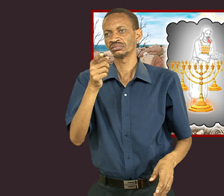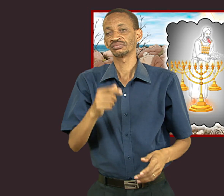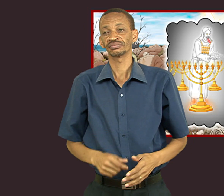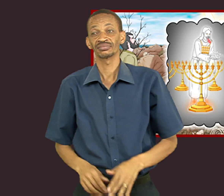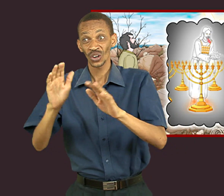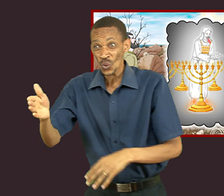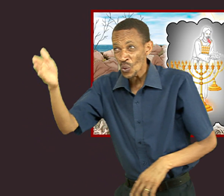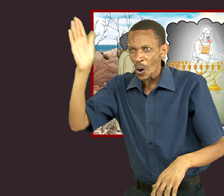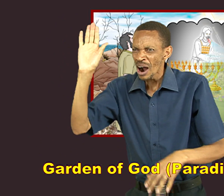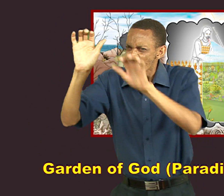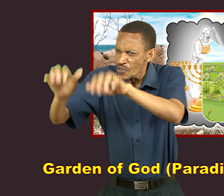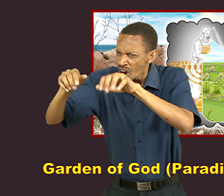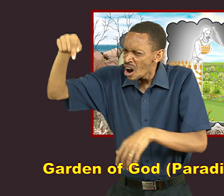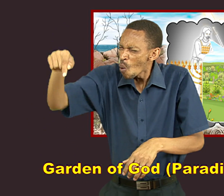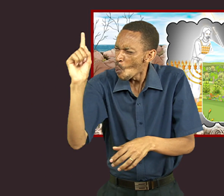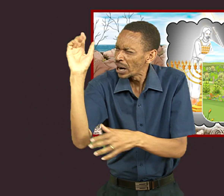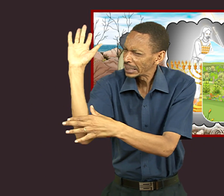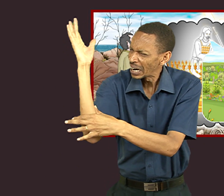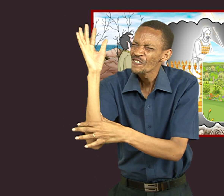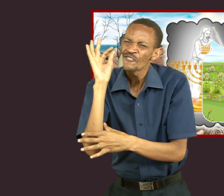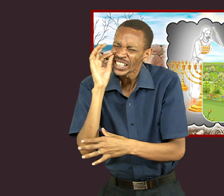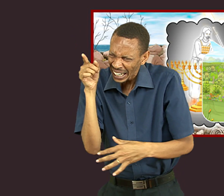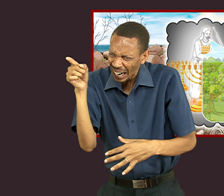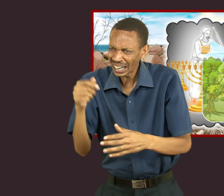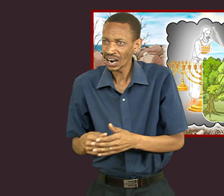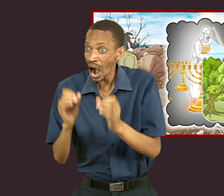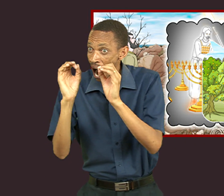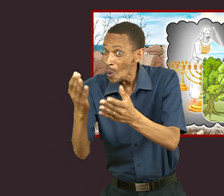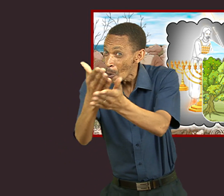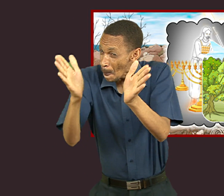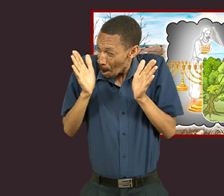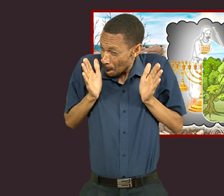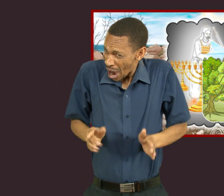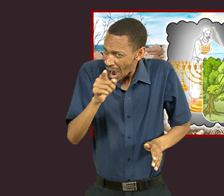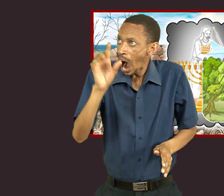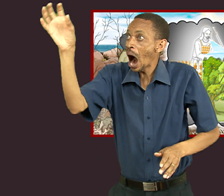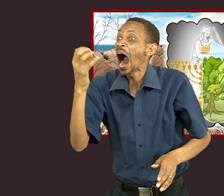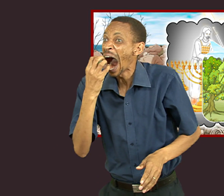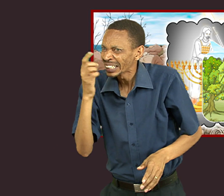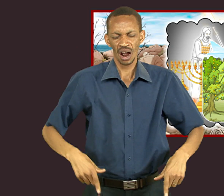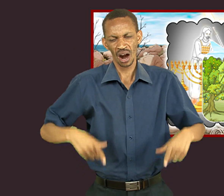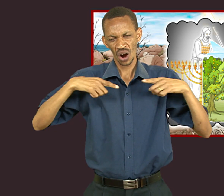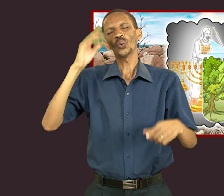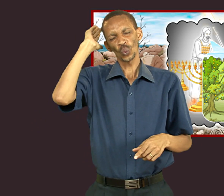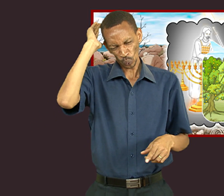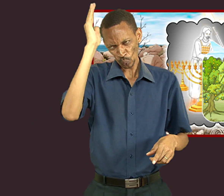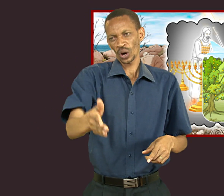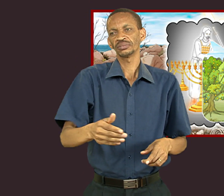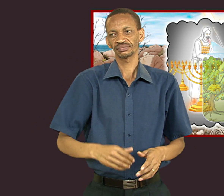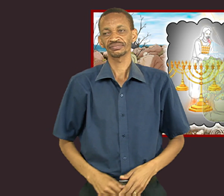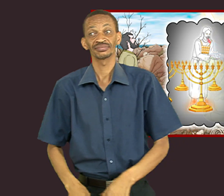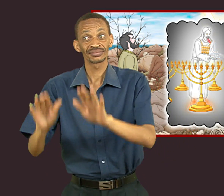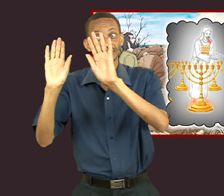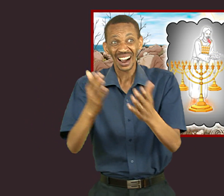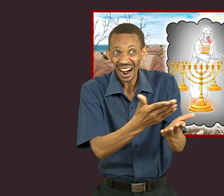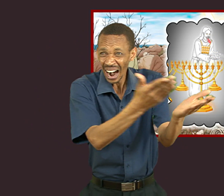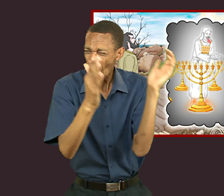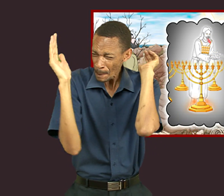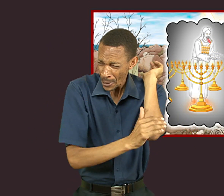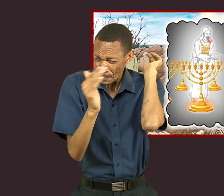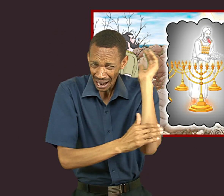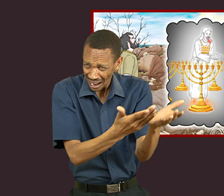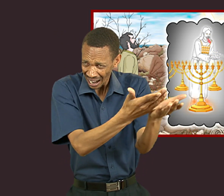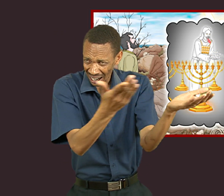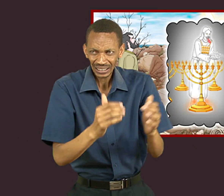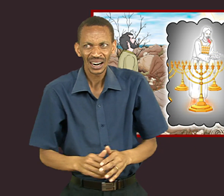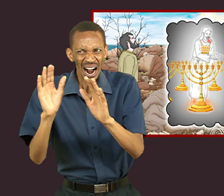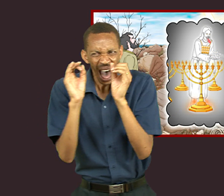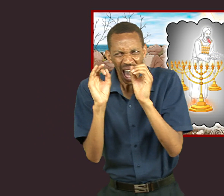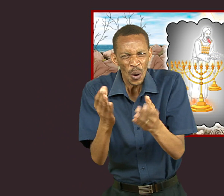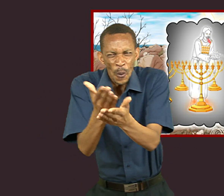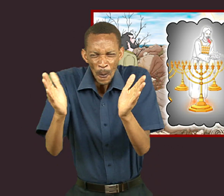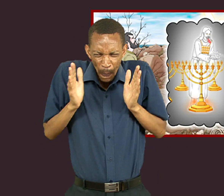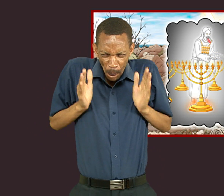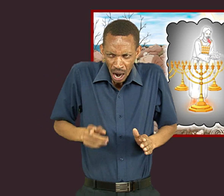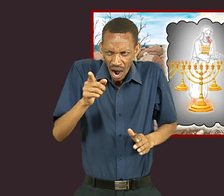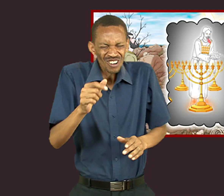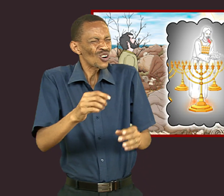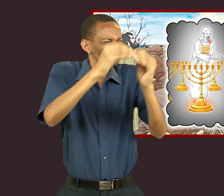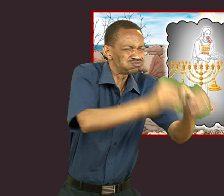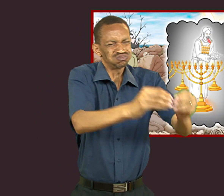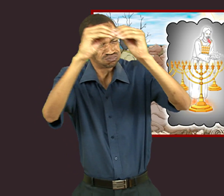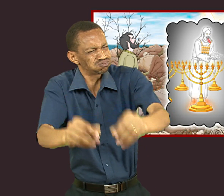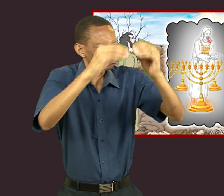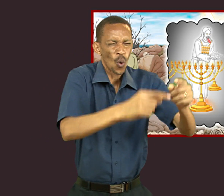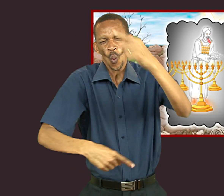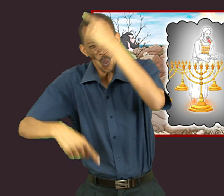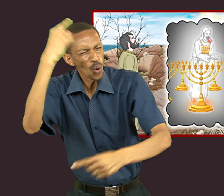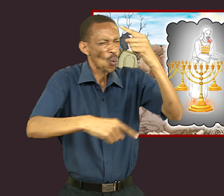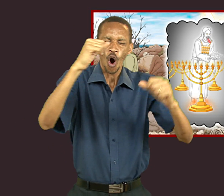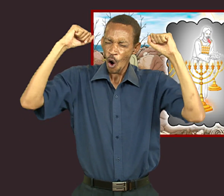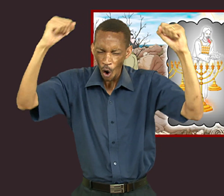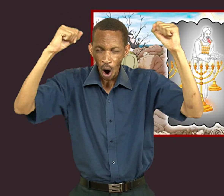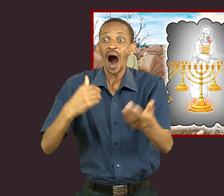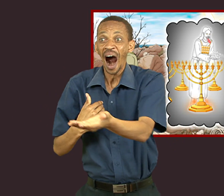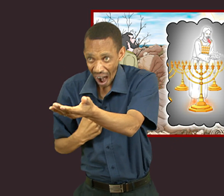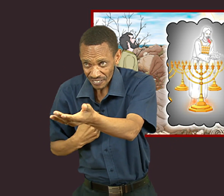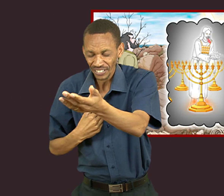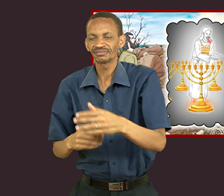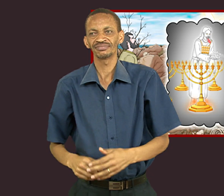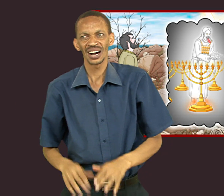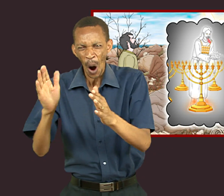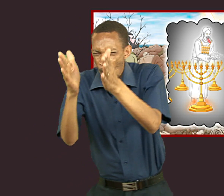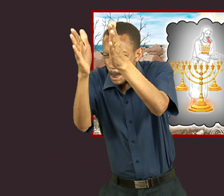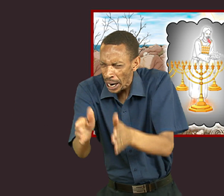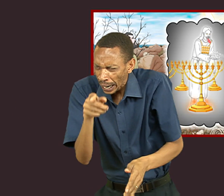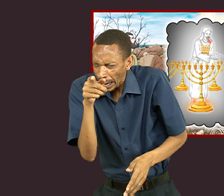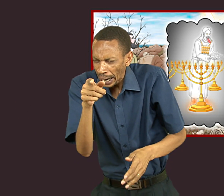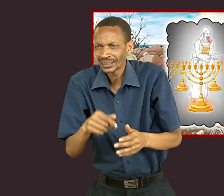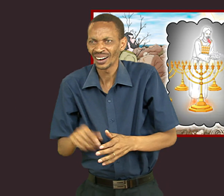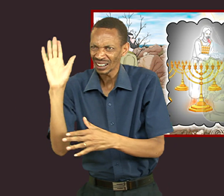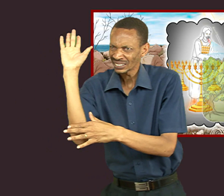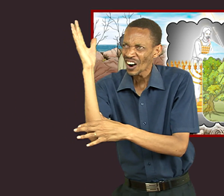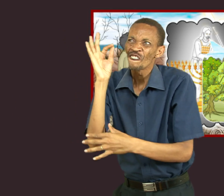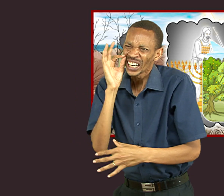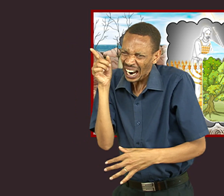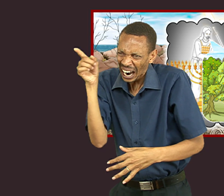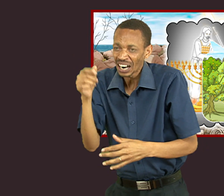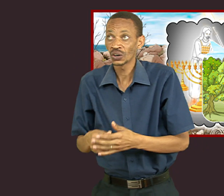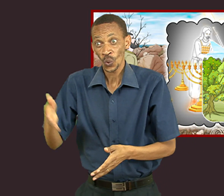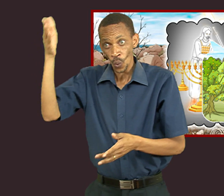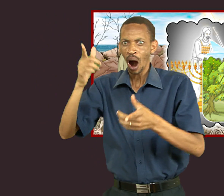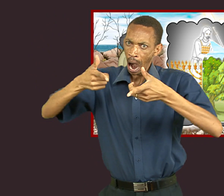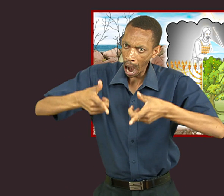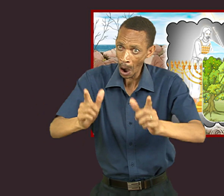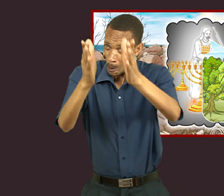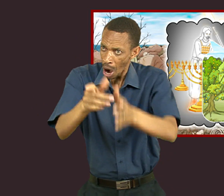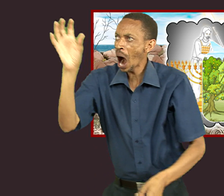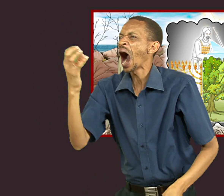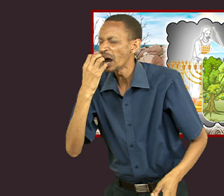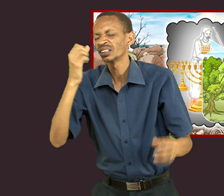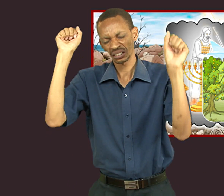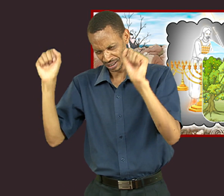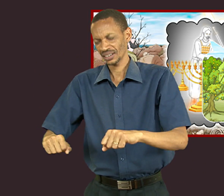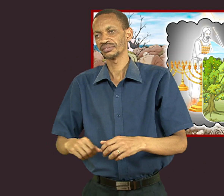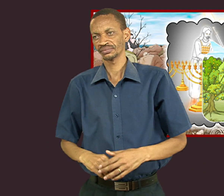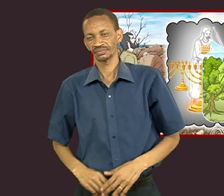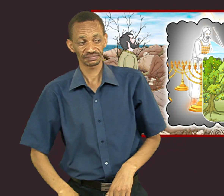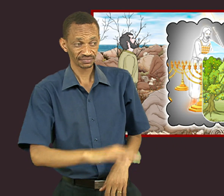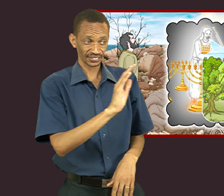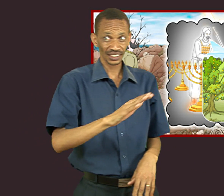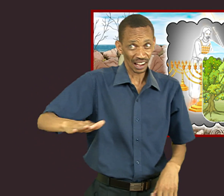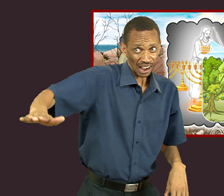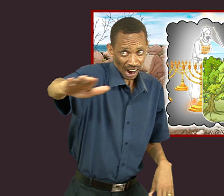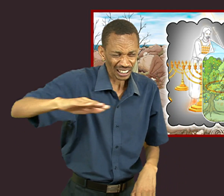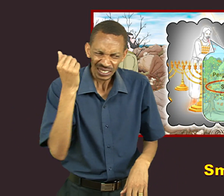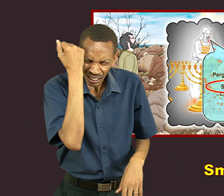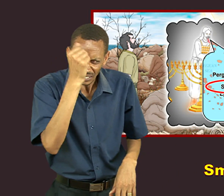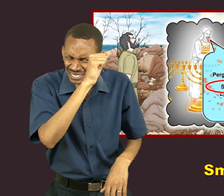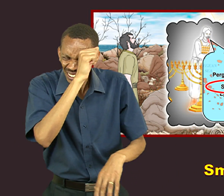To the one who overcomes, I will grant the right to eat from the tree of life in the Paradise of God.